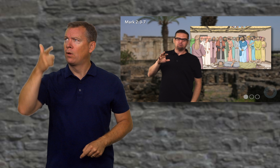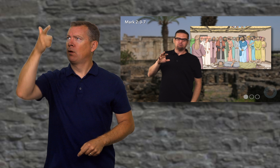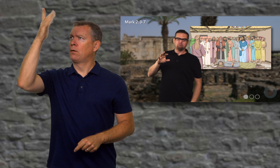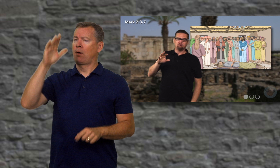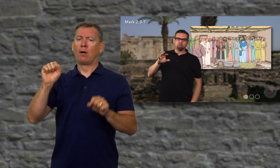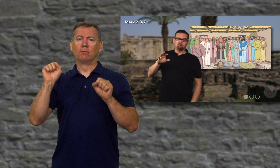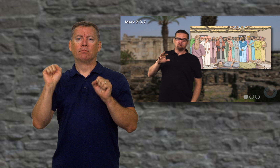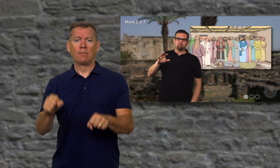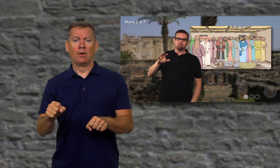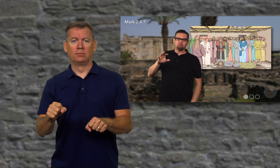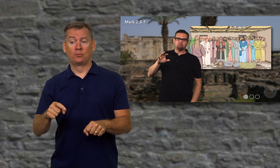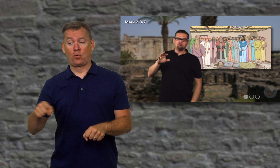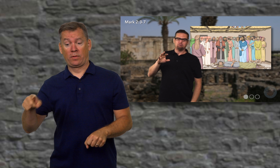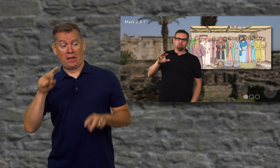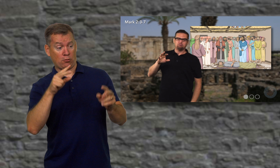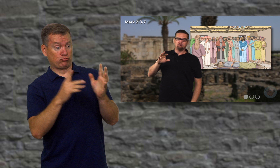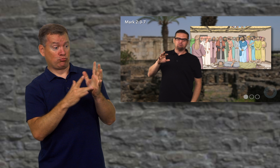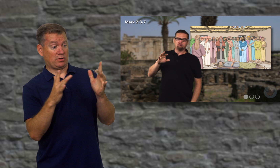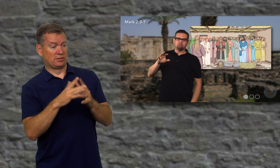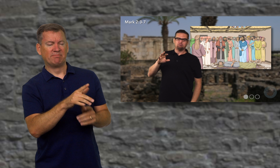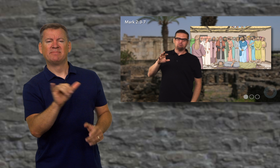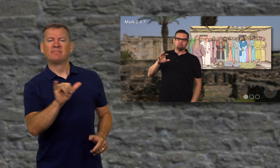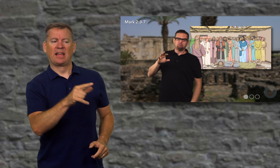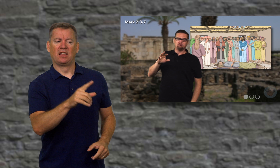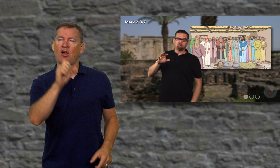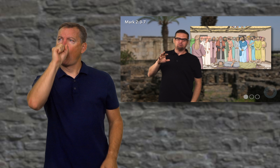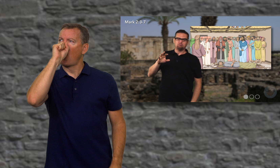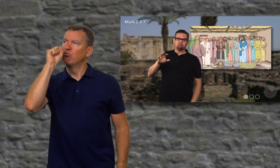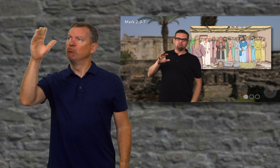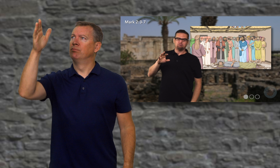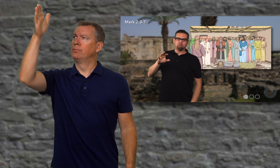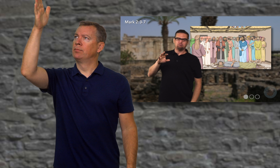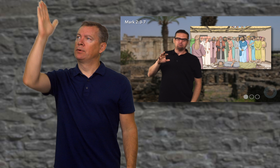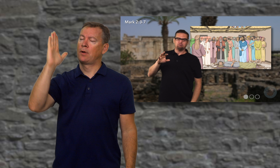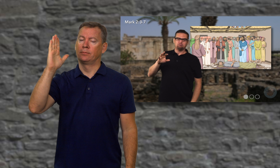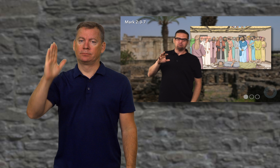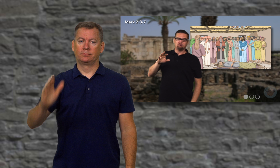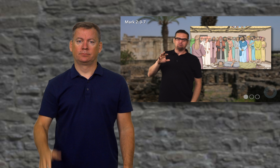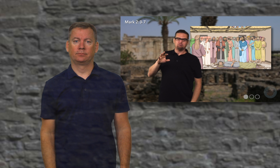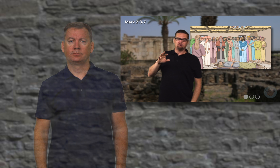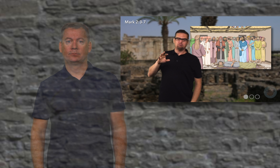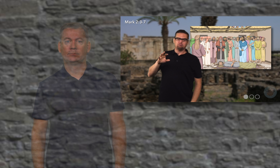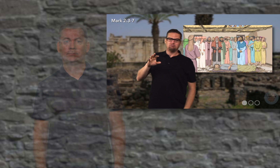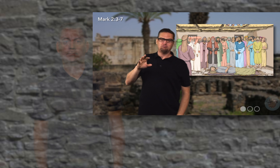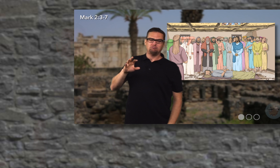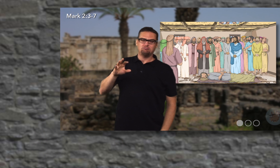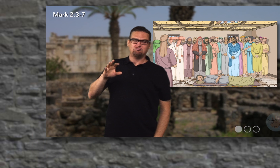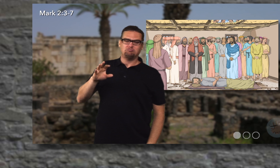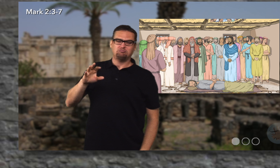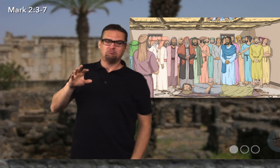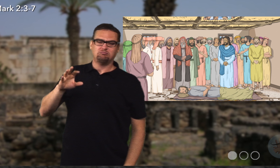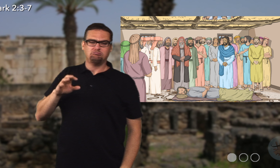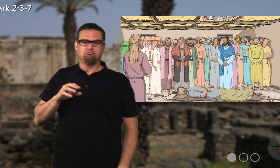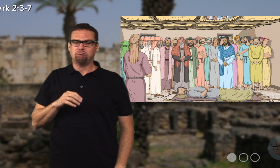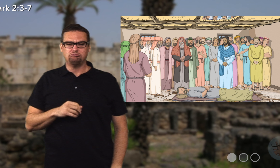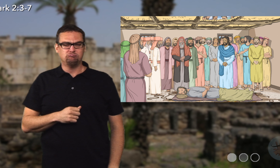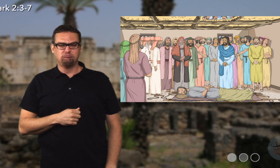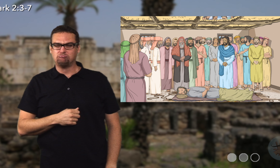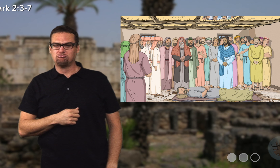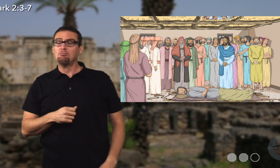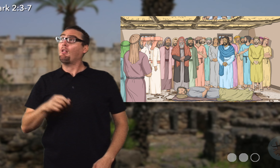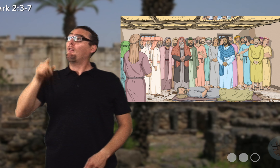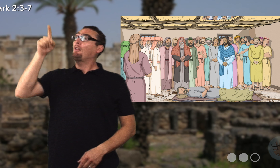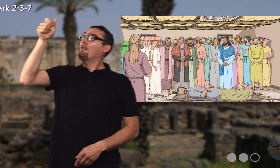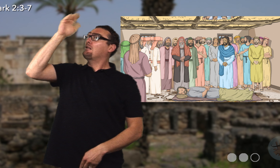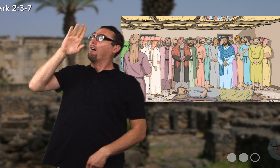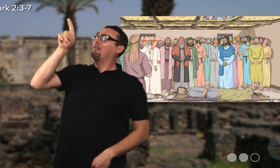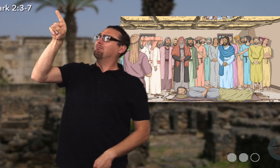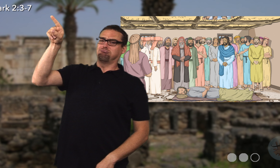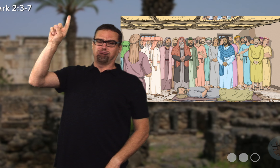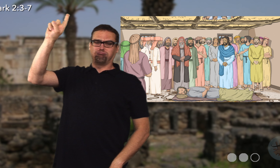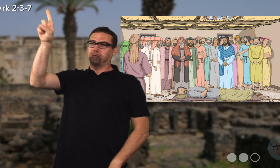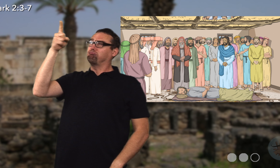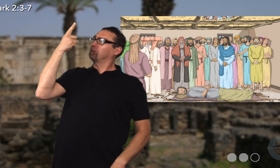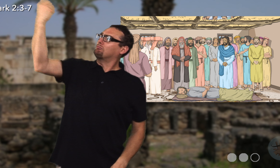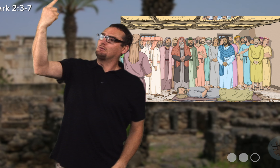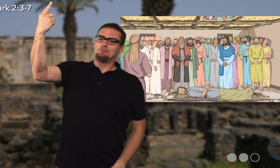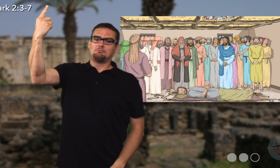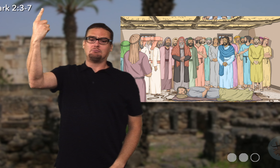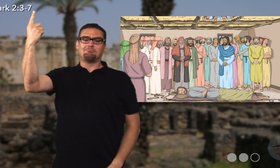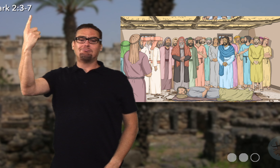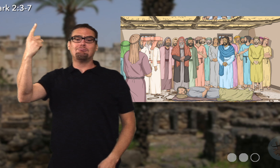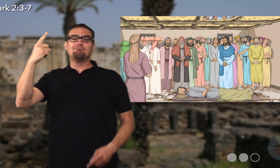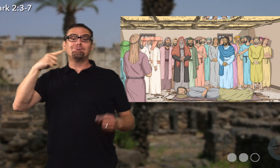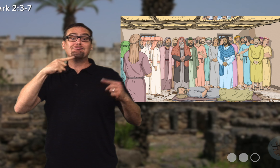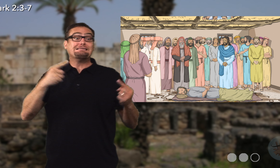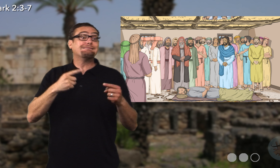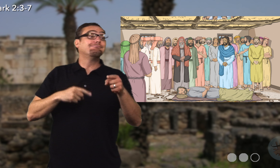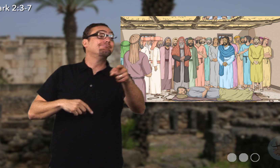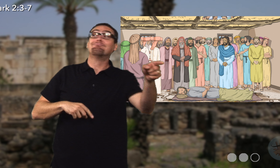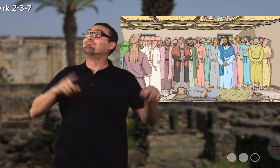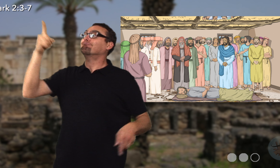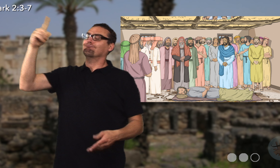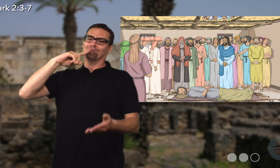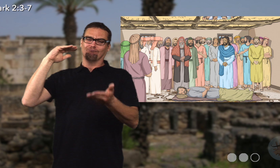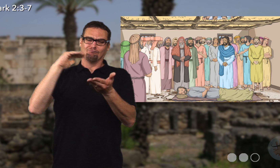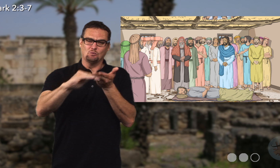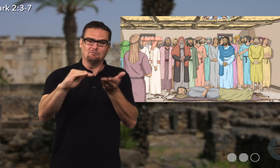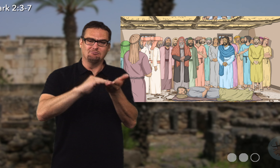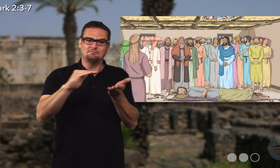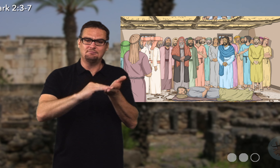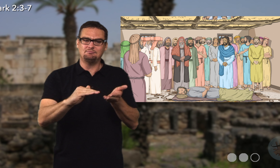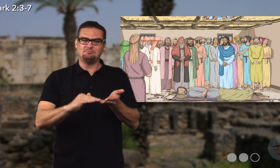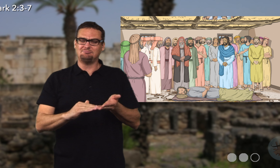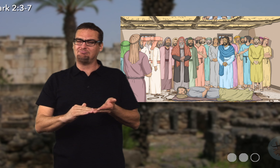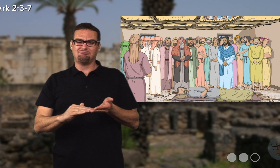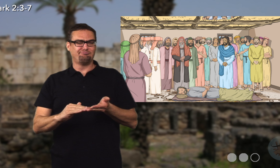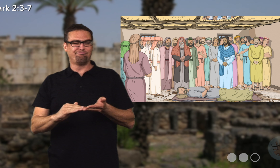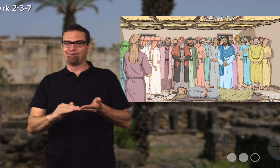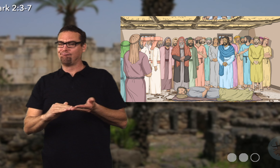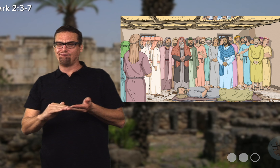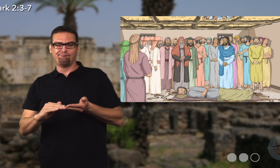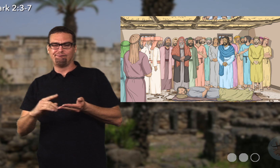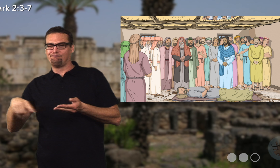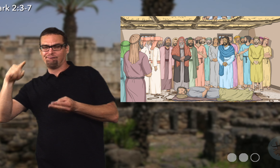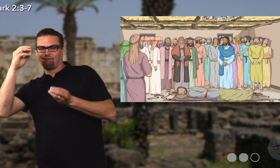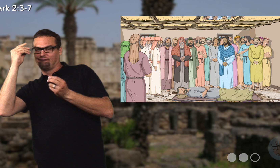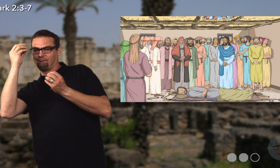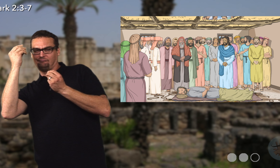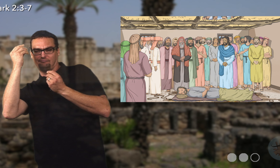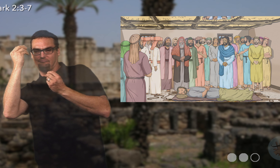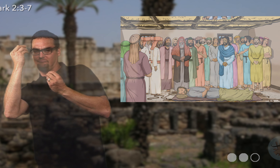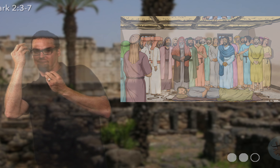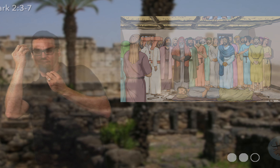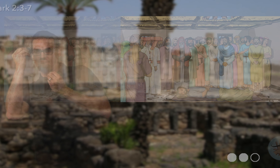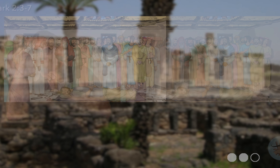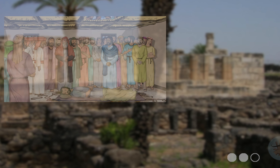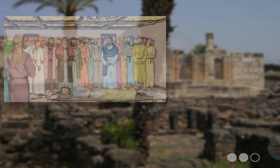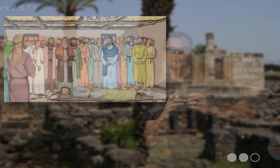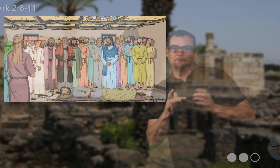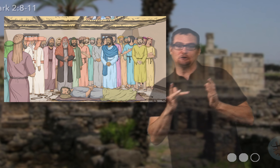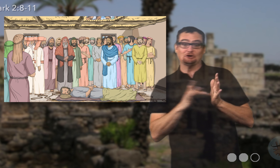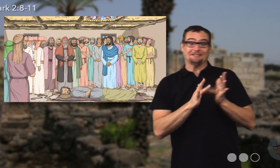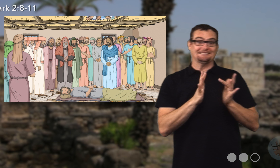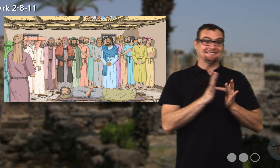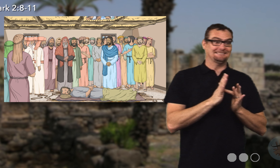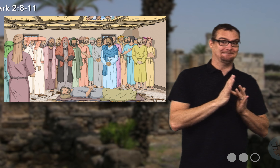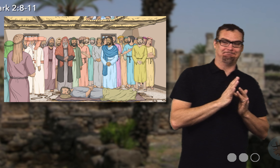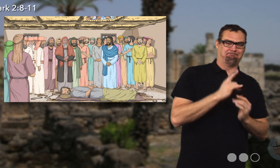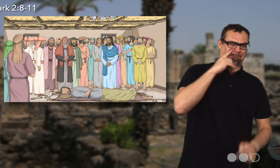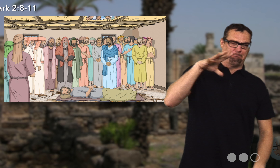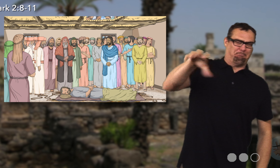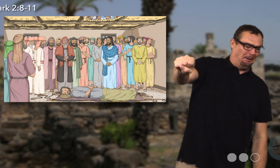Who can forgive sins but God alone?”